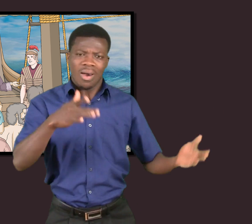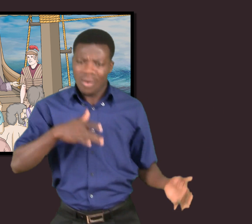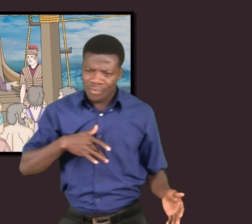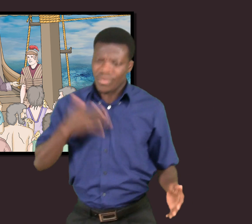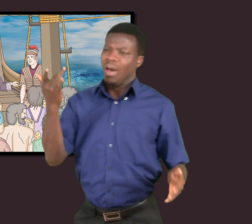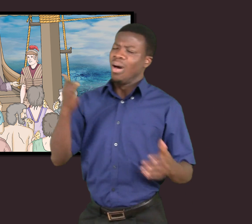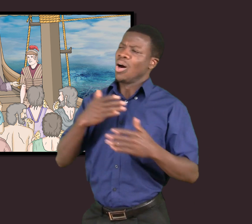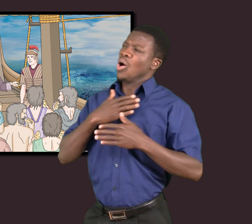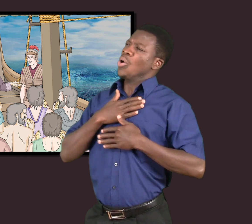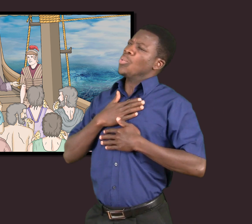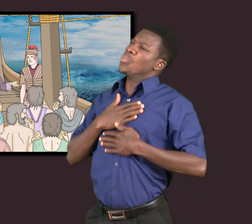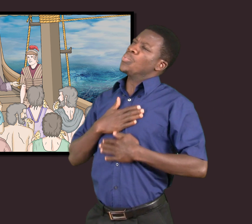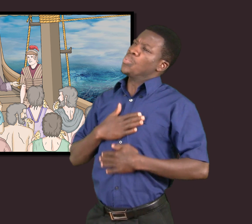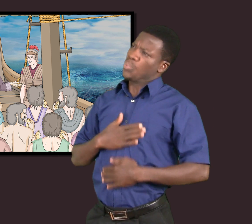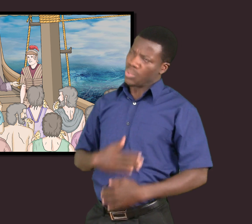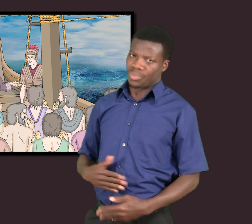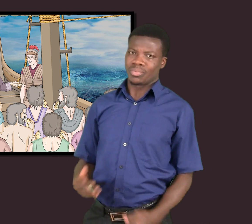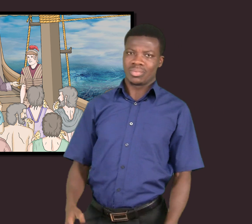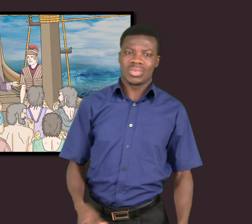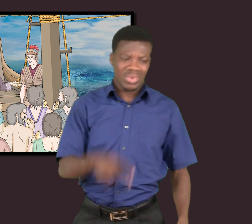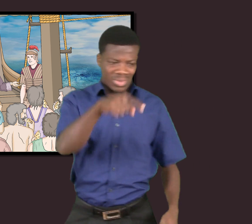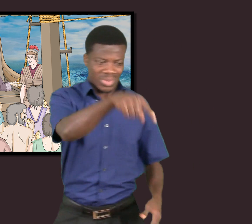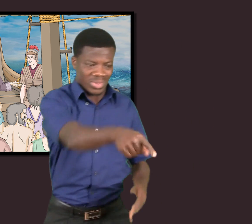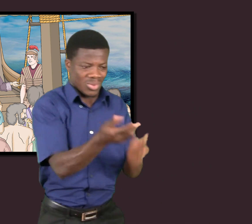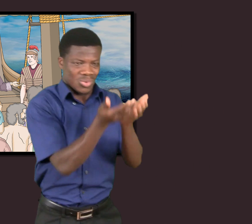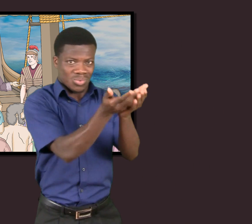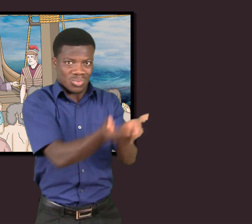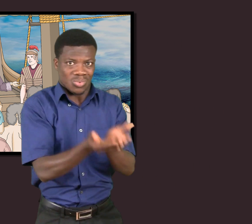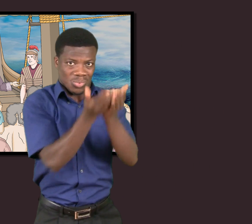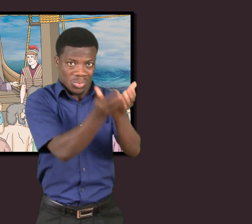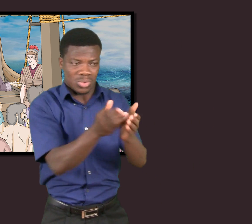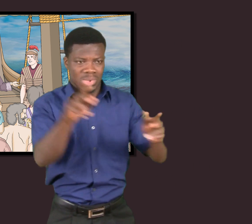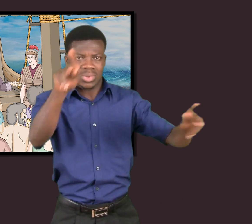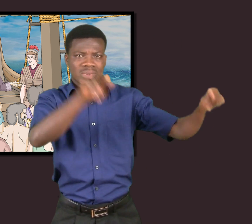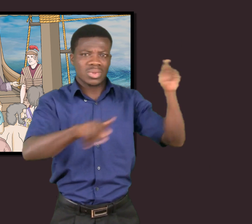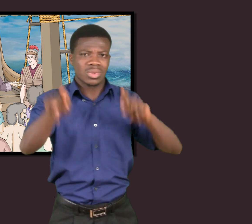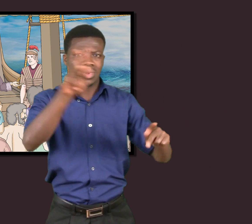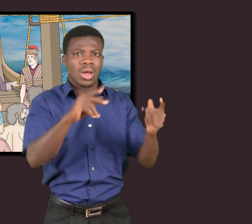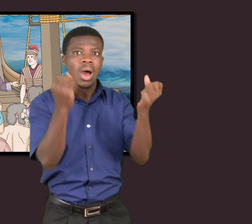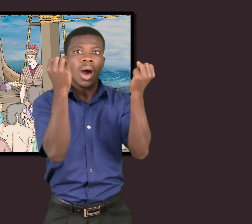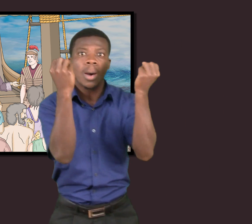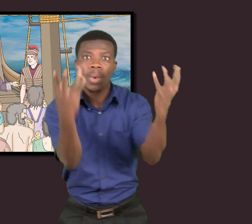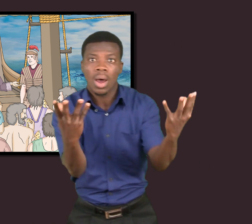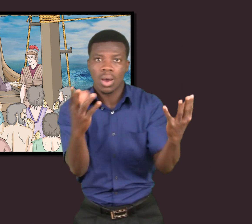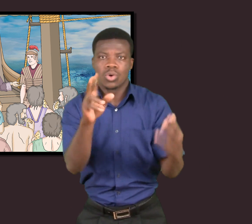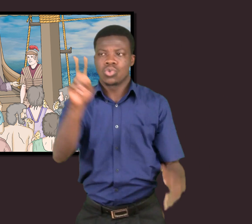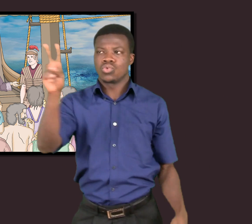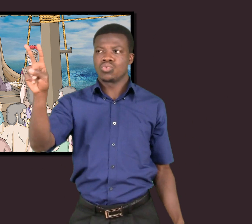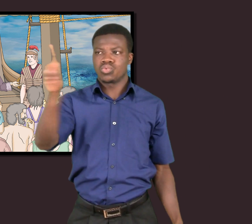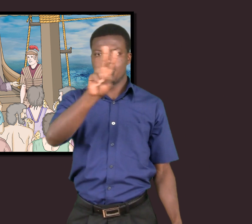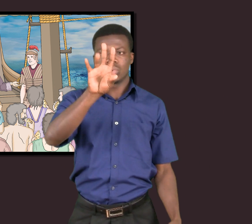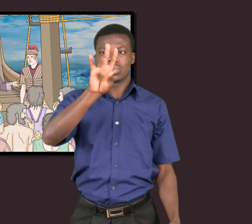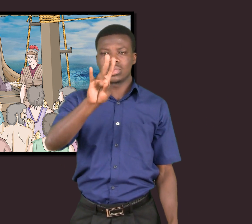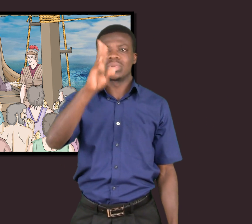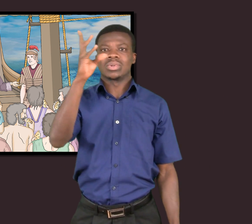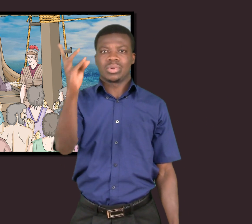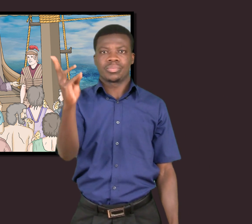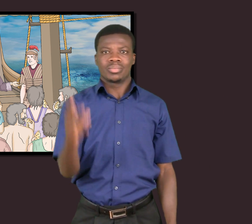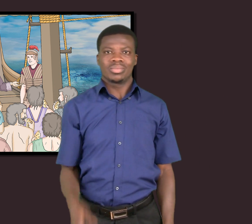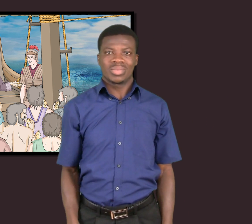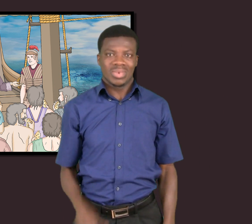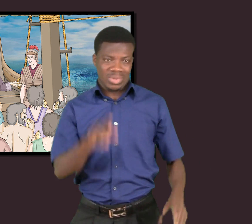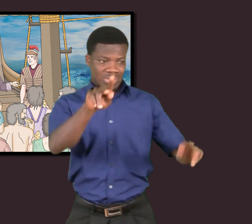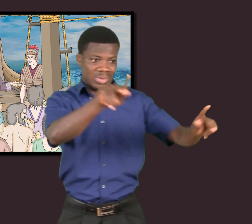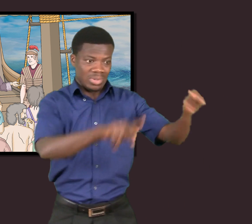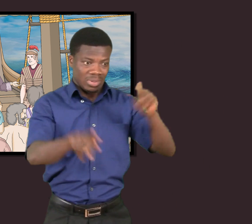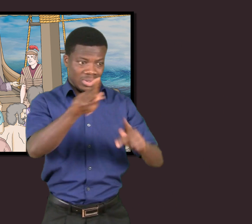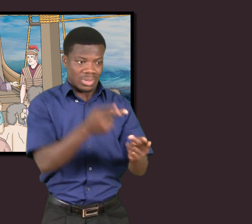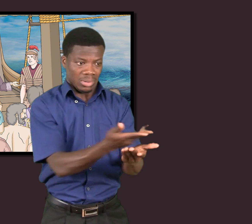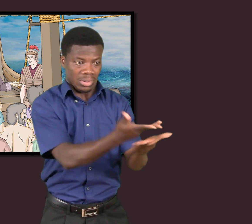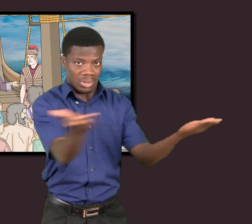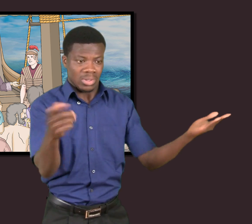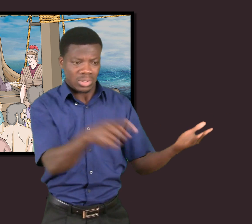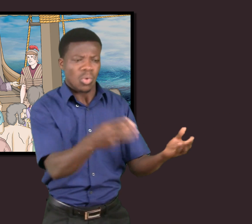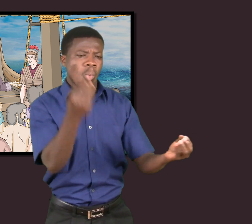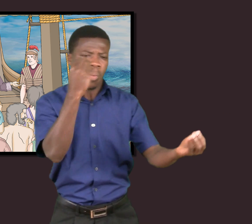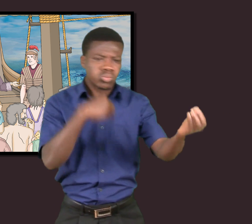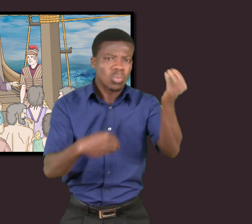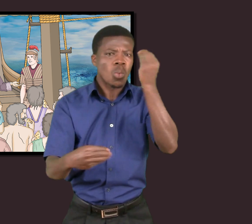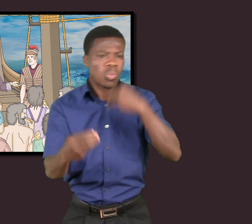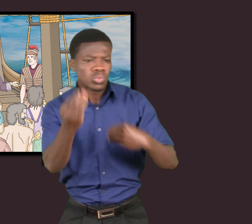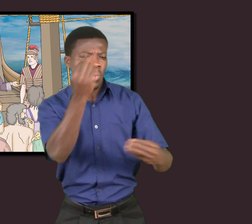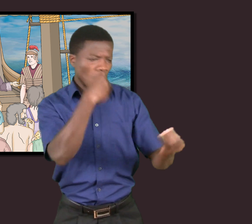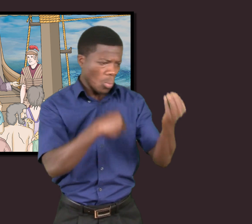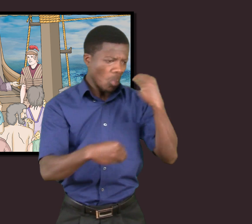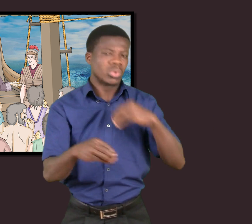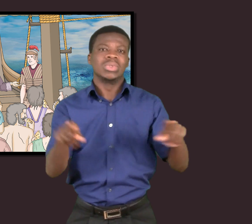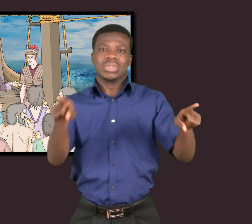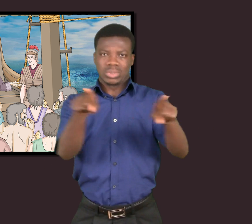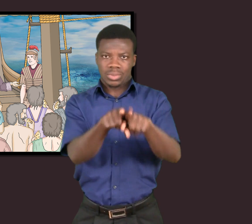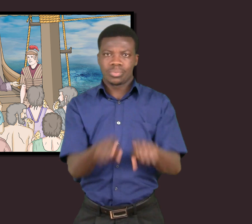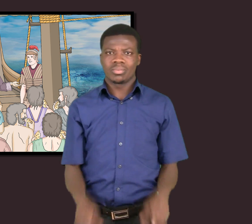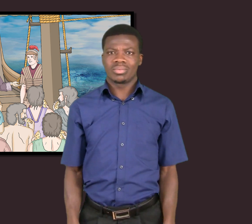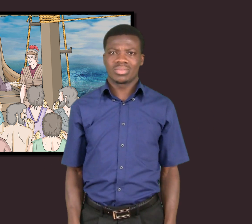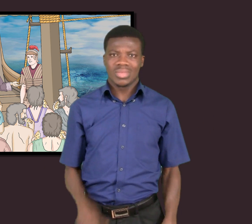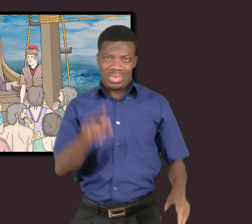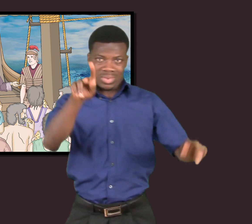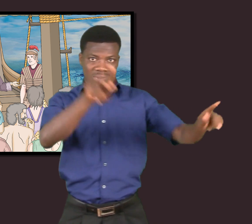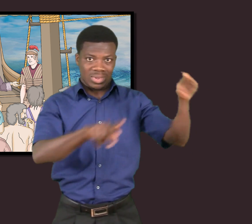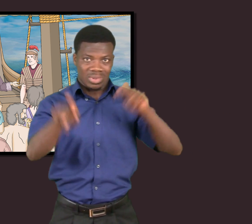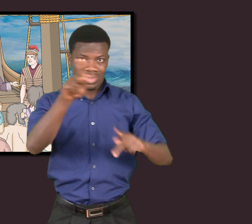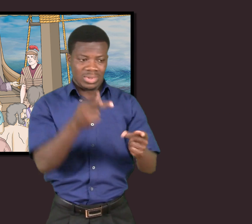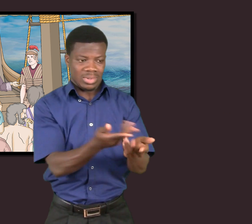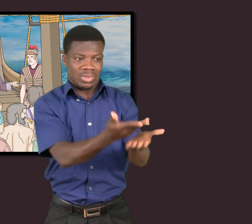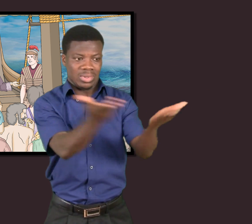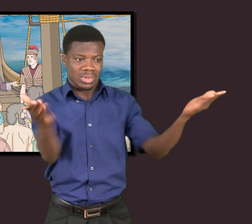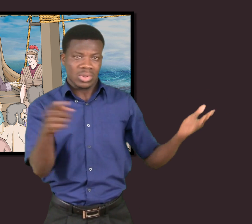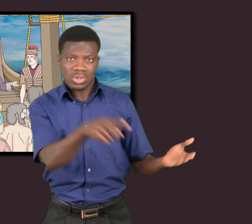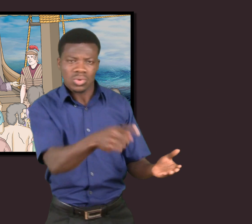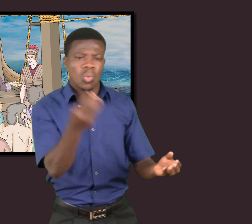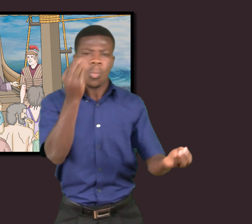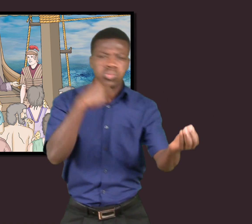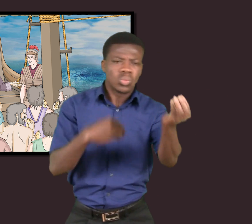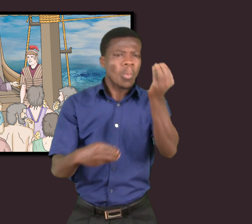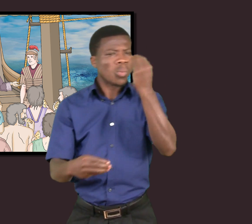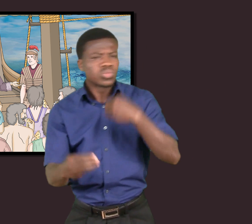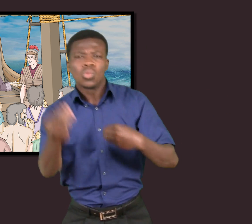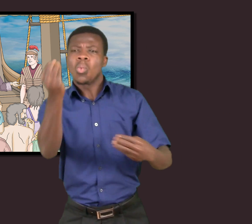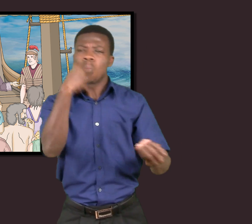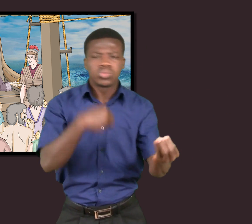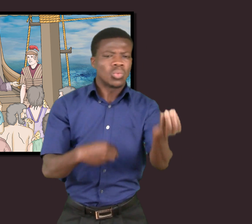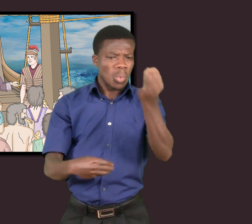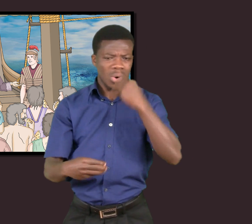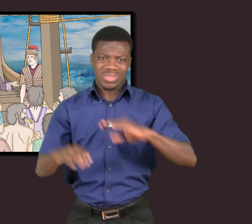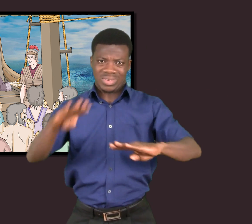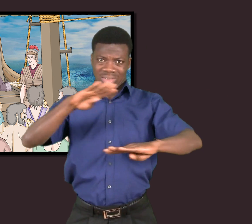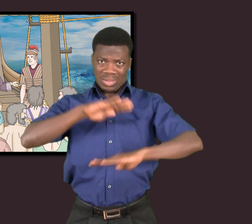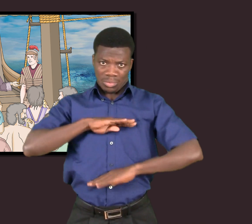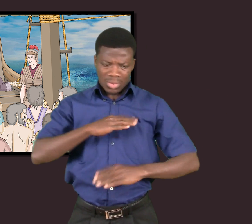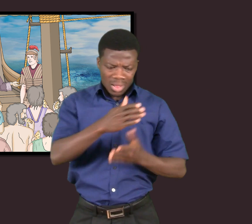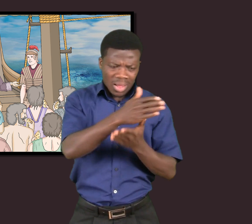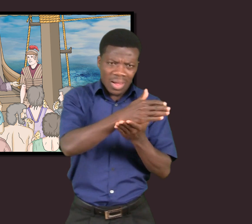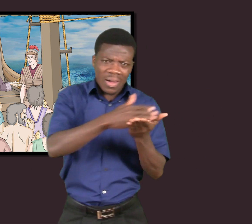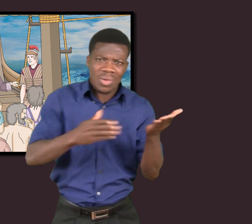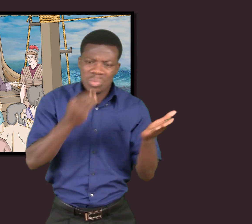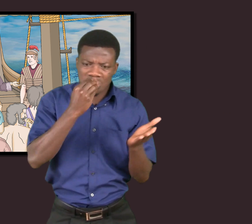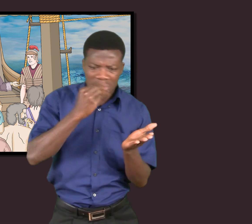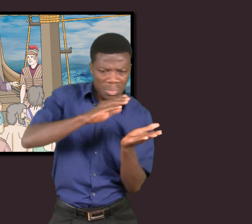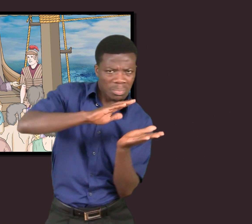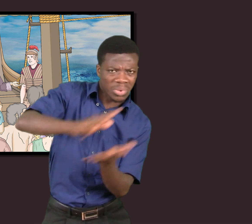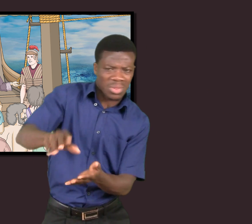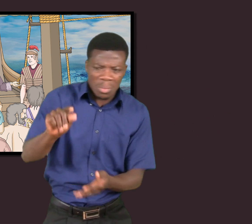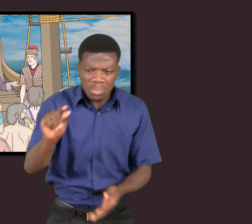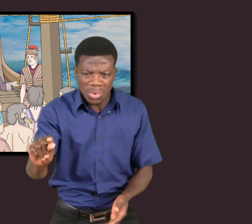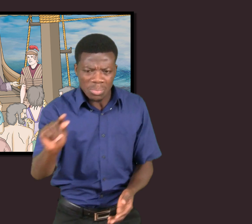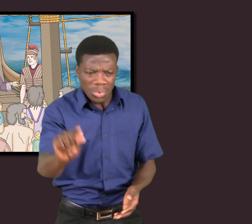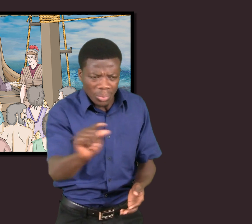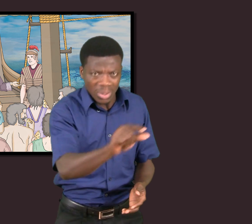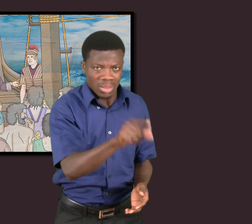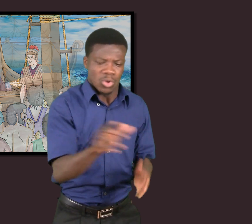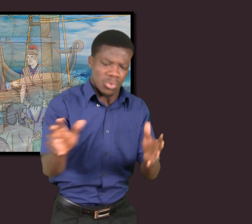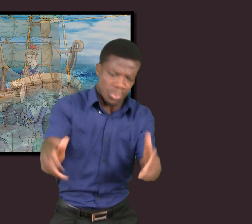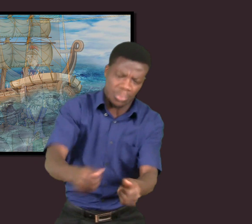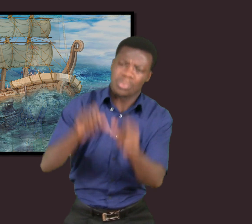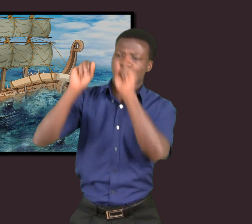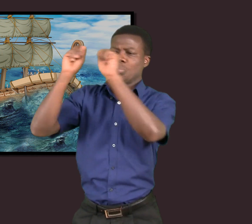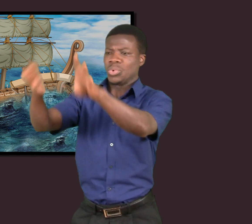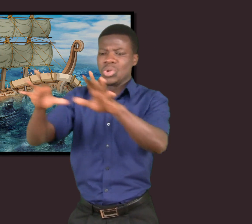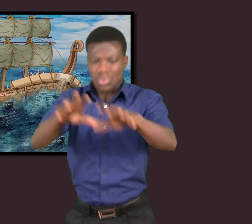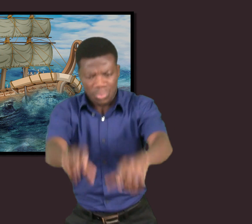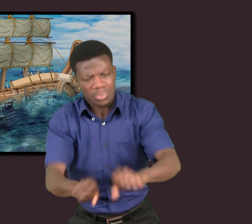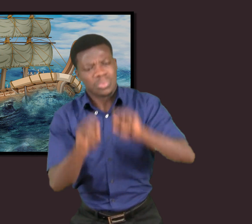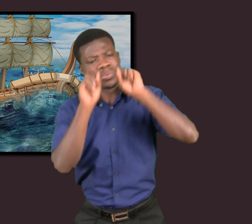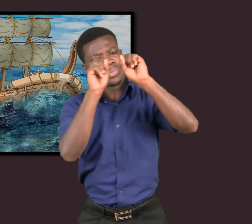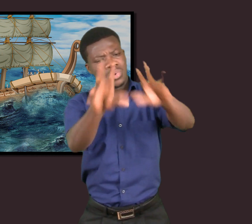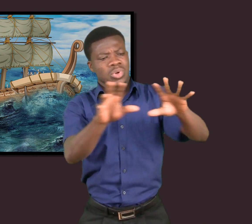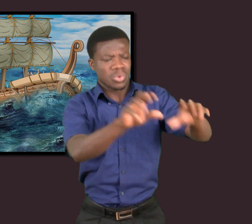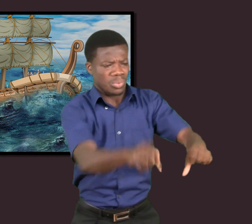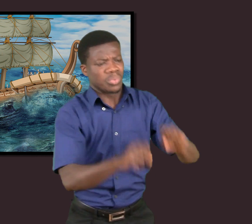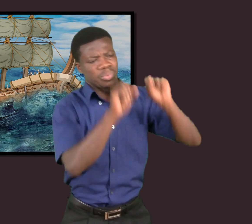They were all encouraged and took some food themselves. In all, there were 276 of us on board.